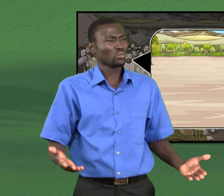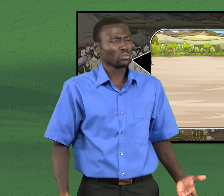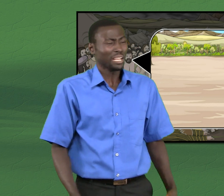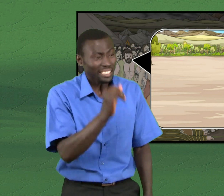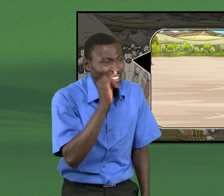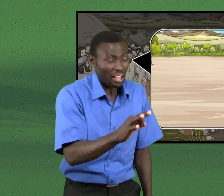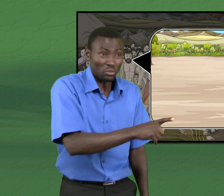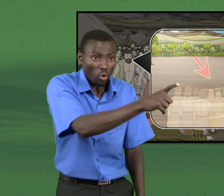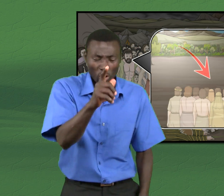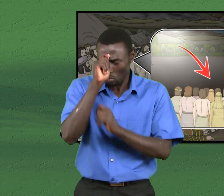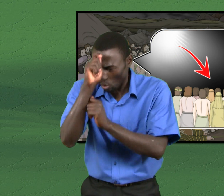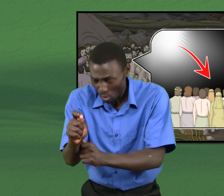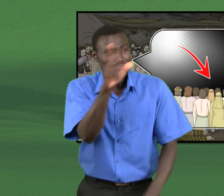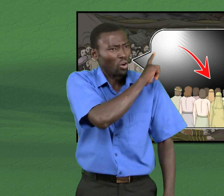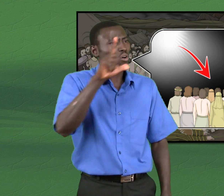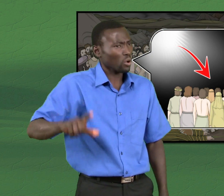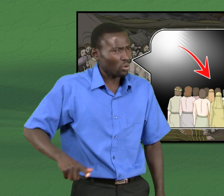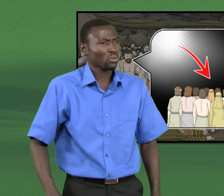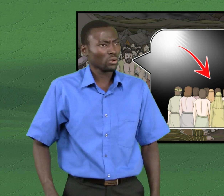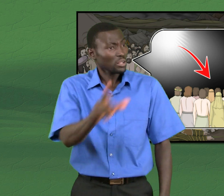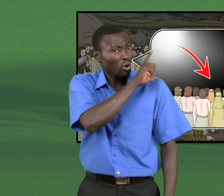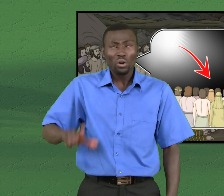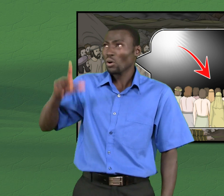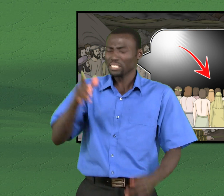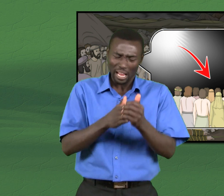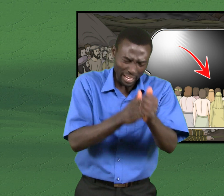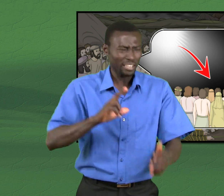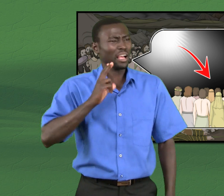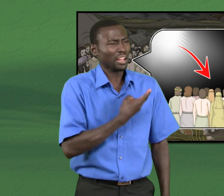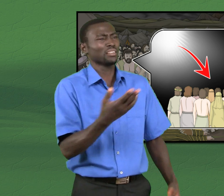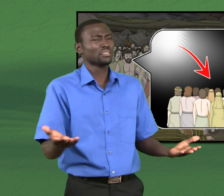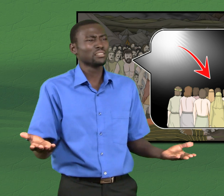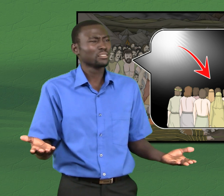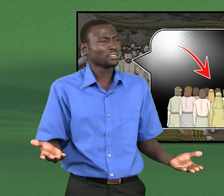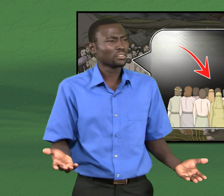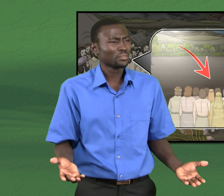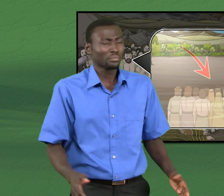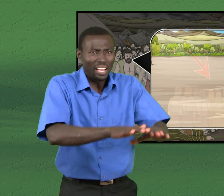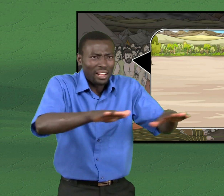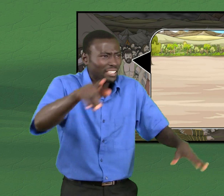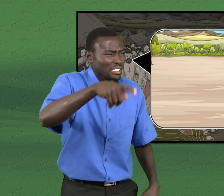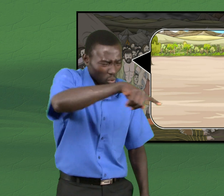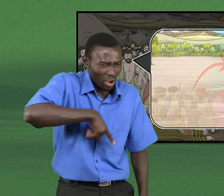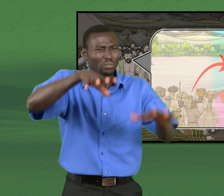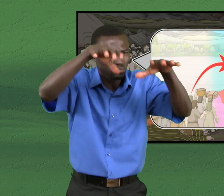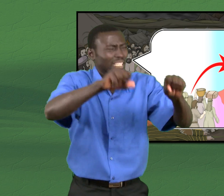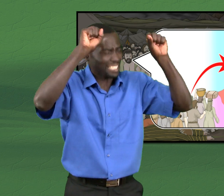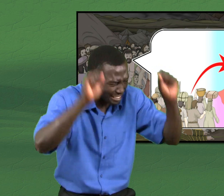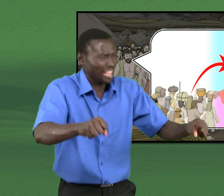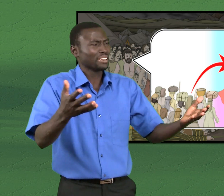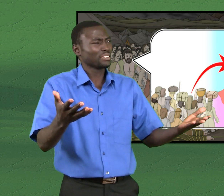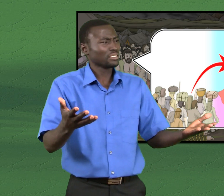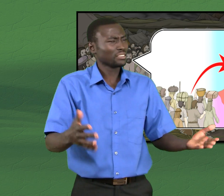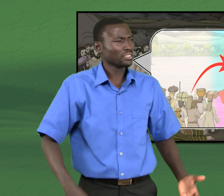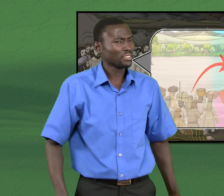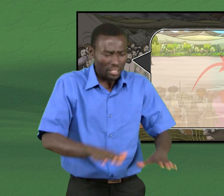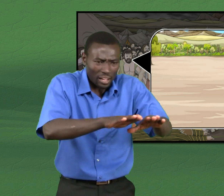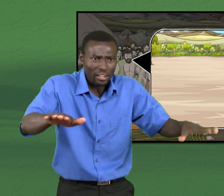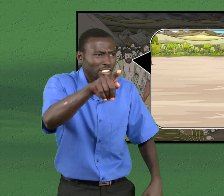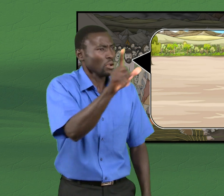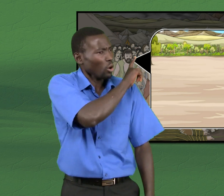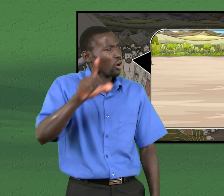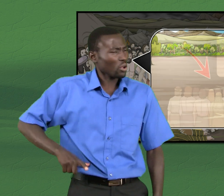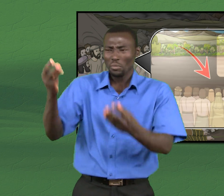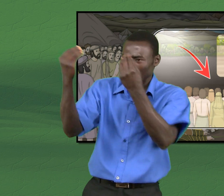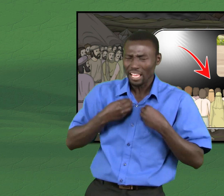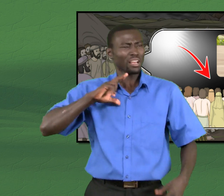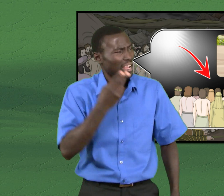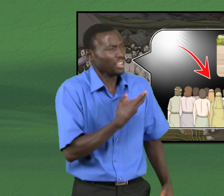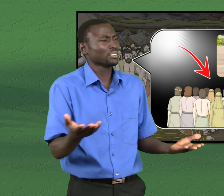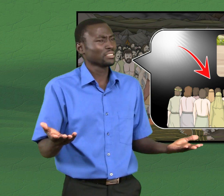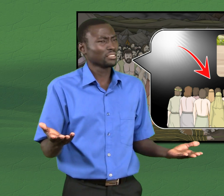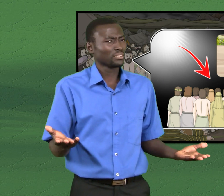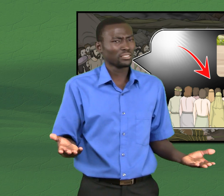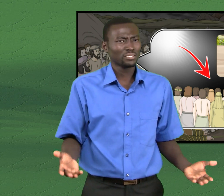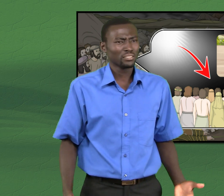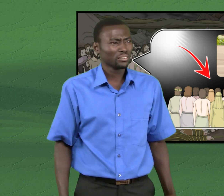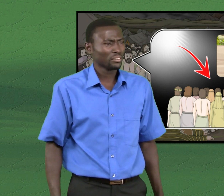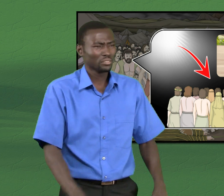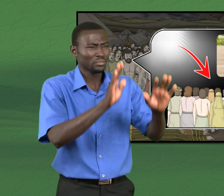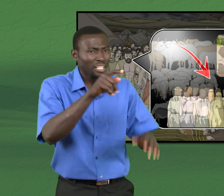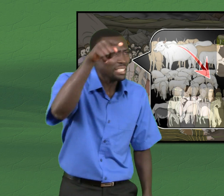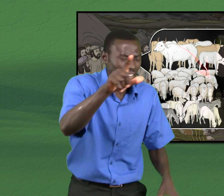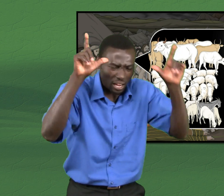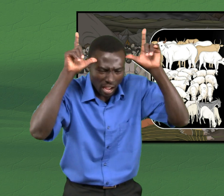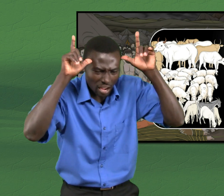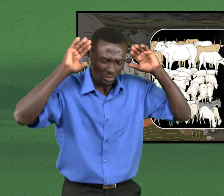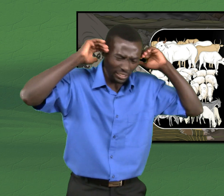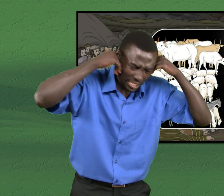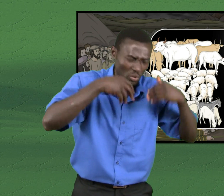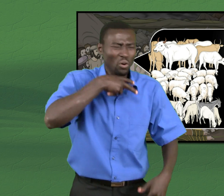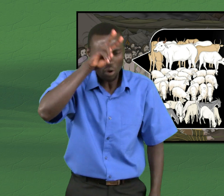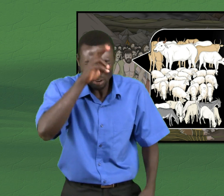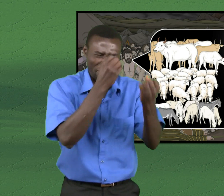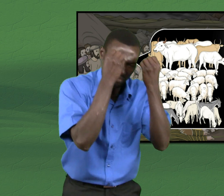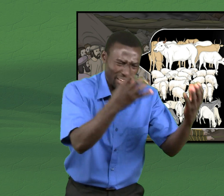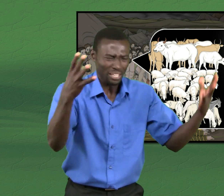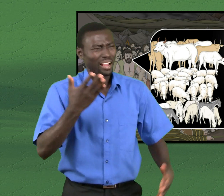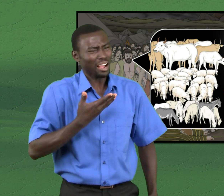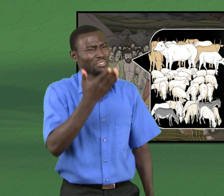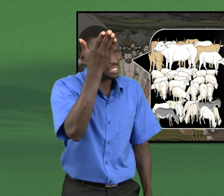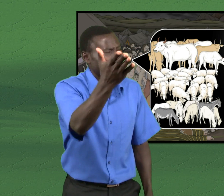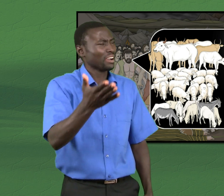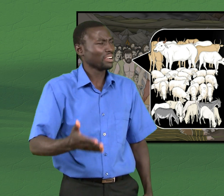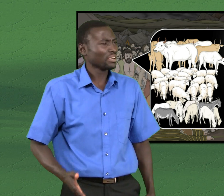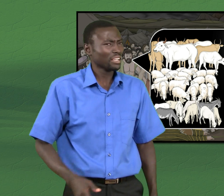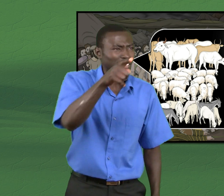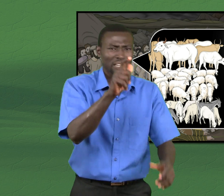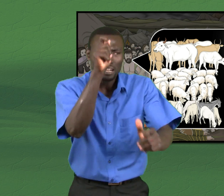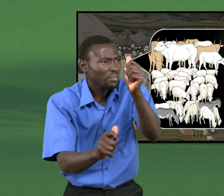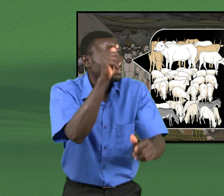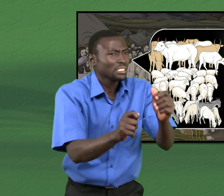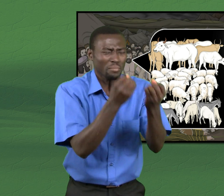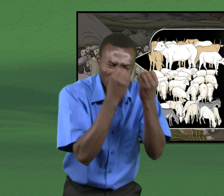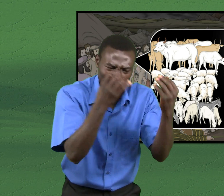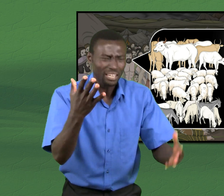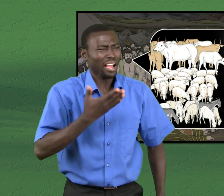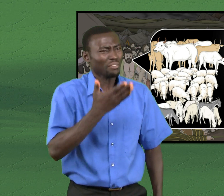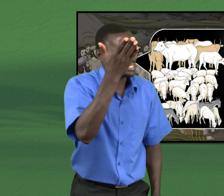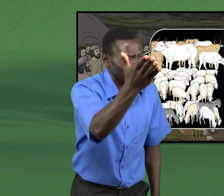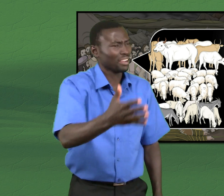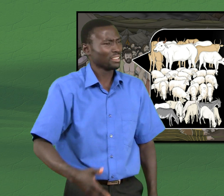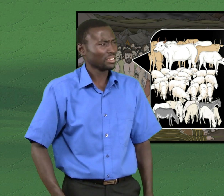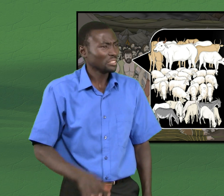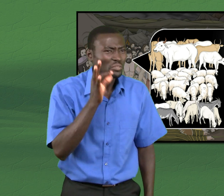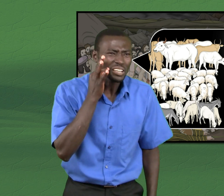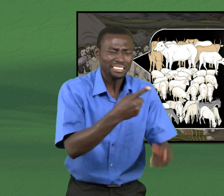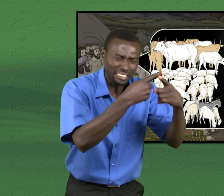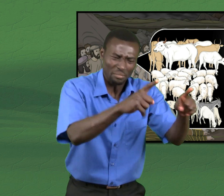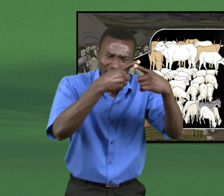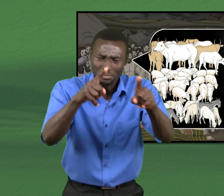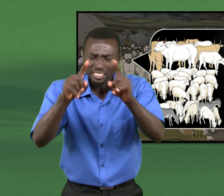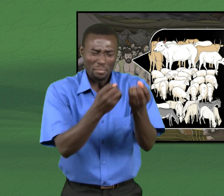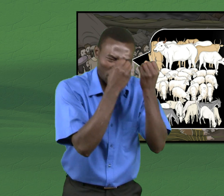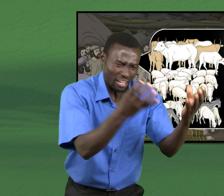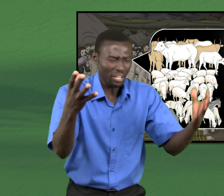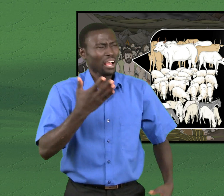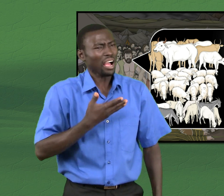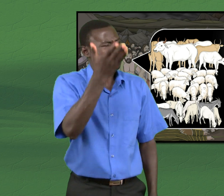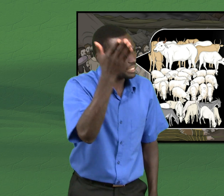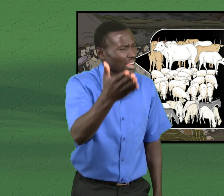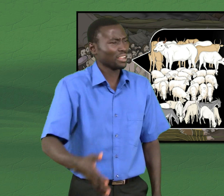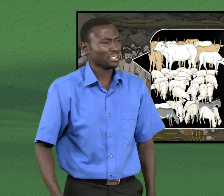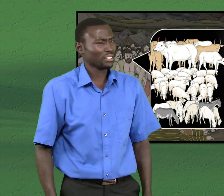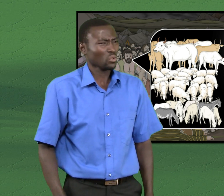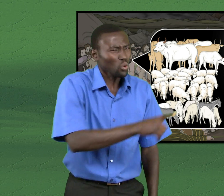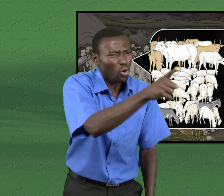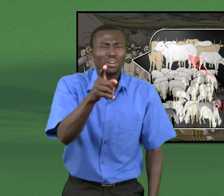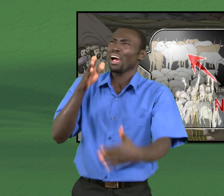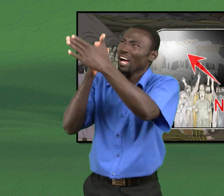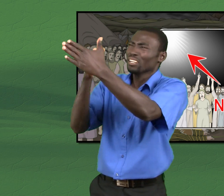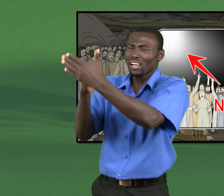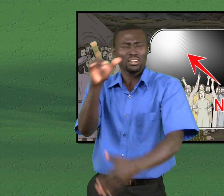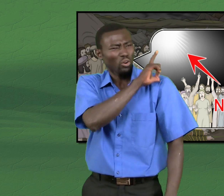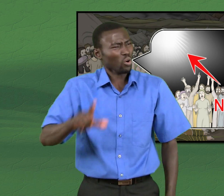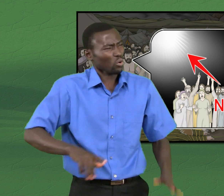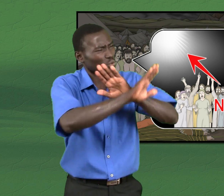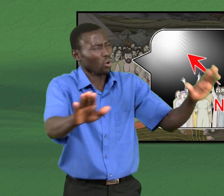If the LORD delights in us, He will bring us into this land, a land flowing with milk and honey, and He will give it to us.